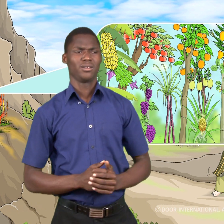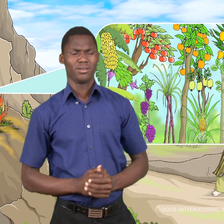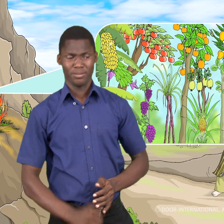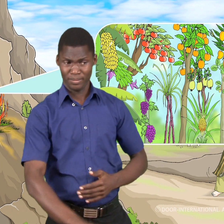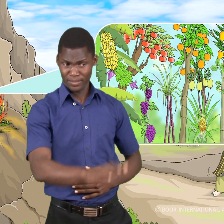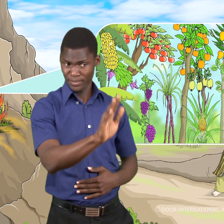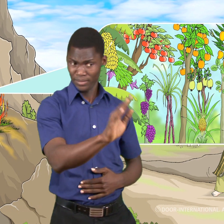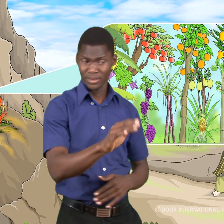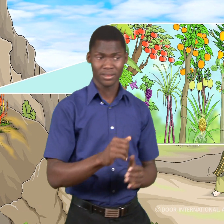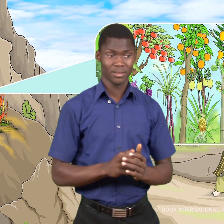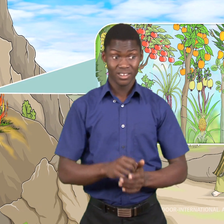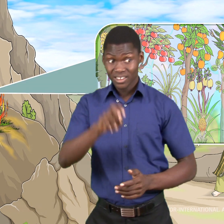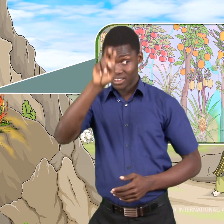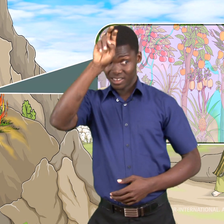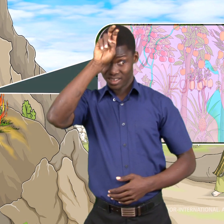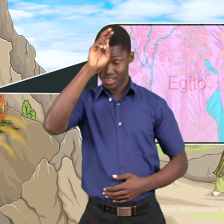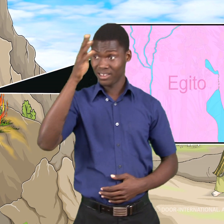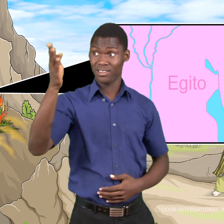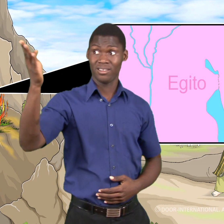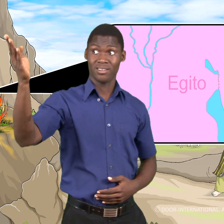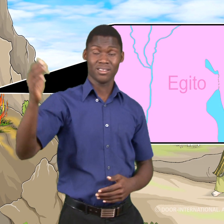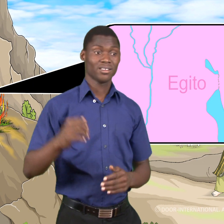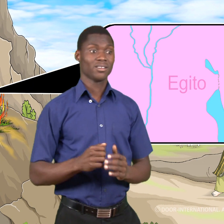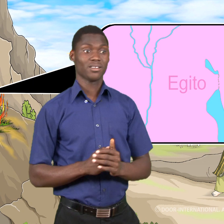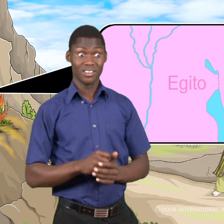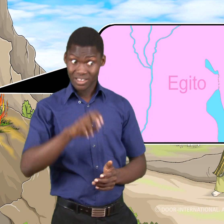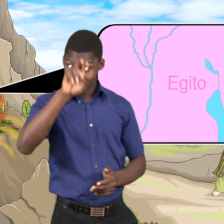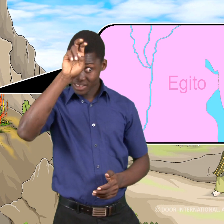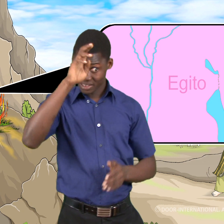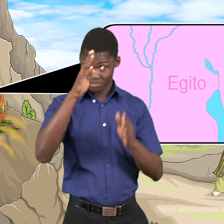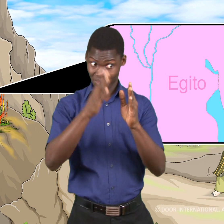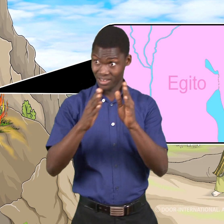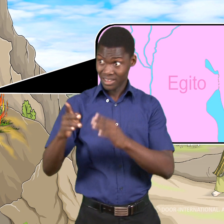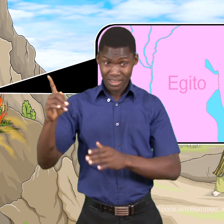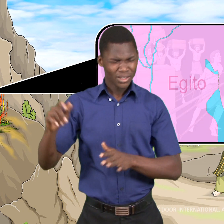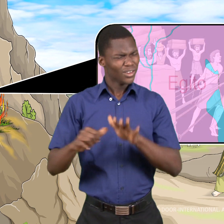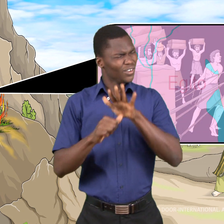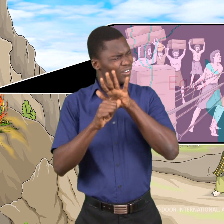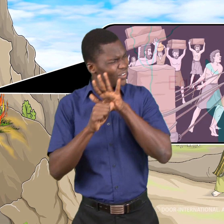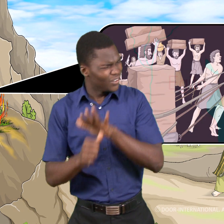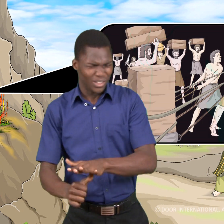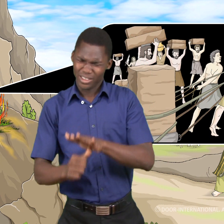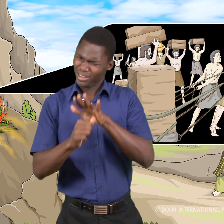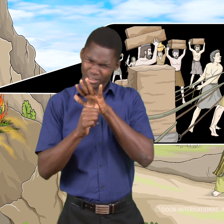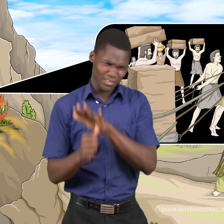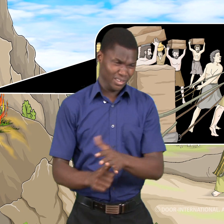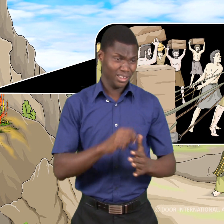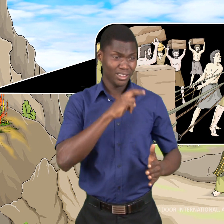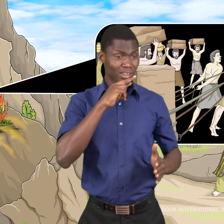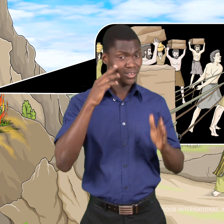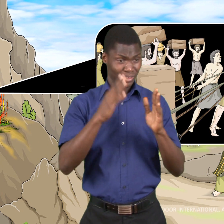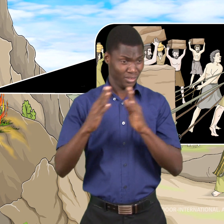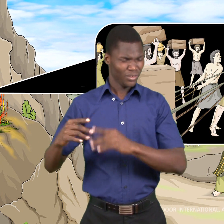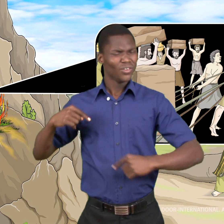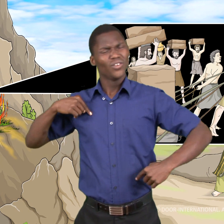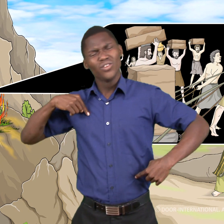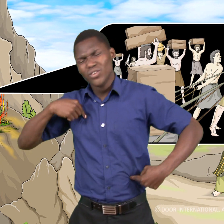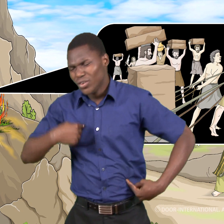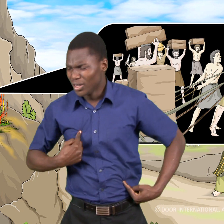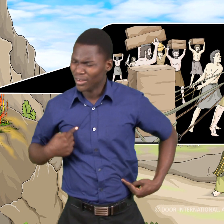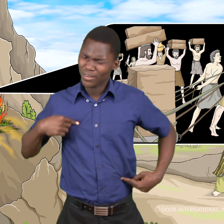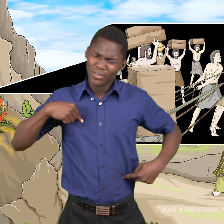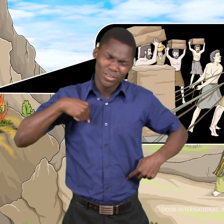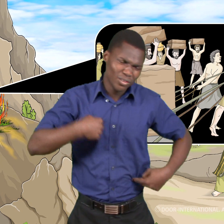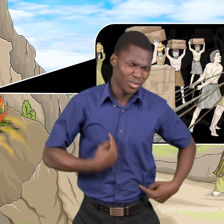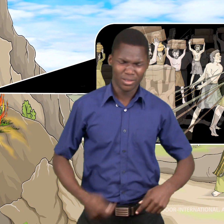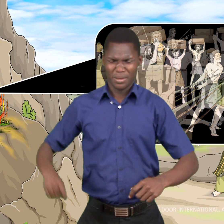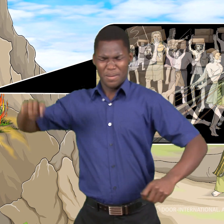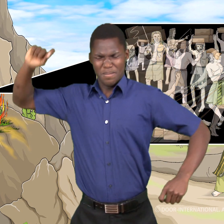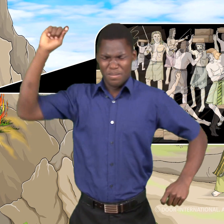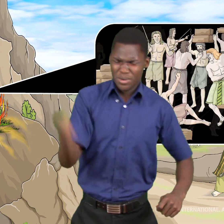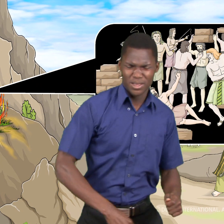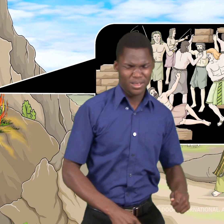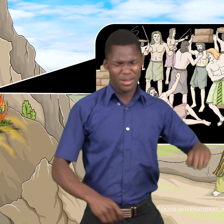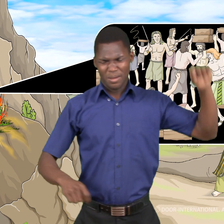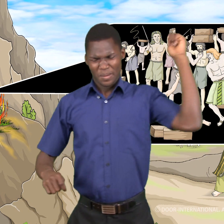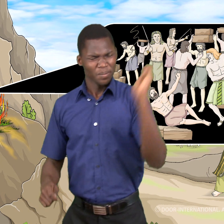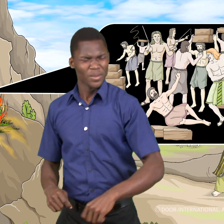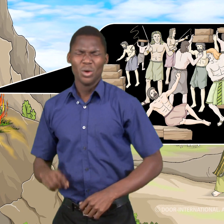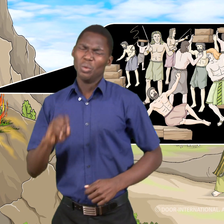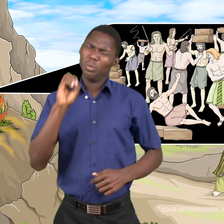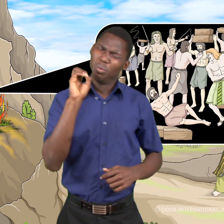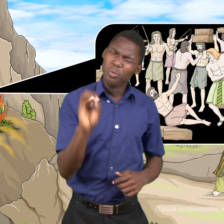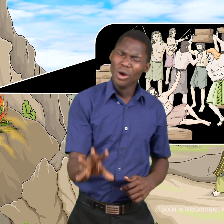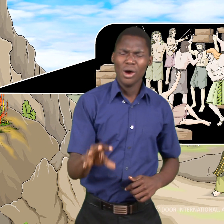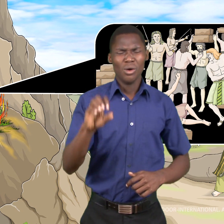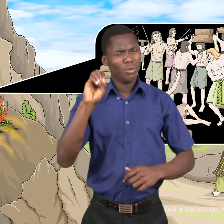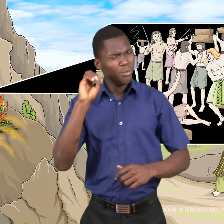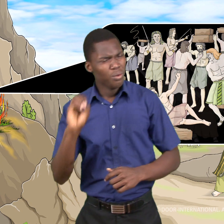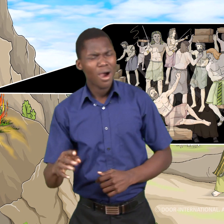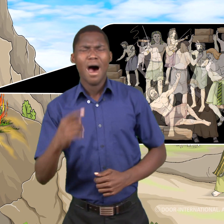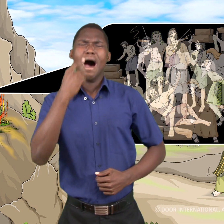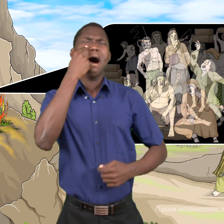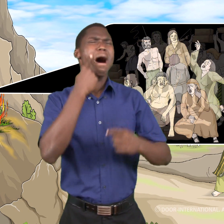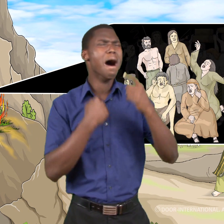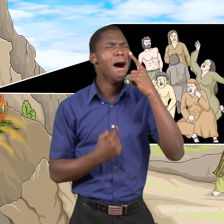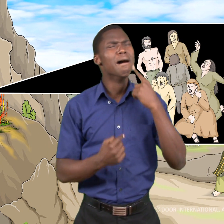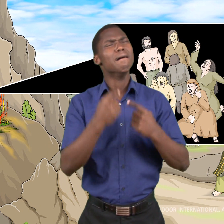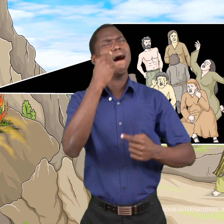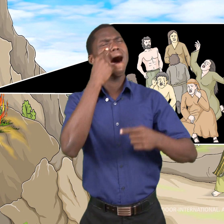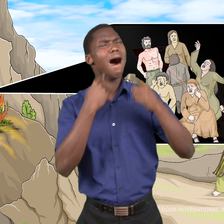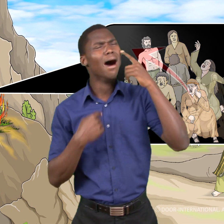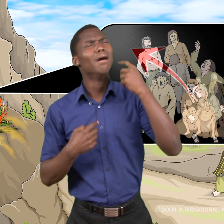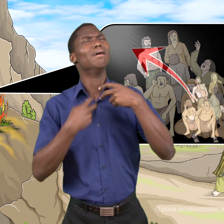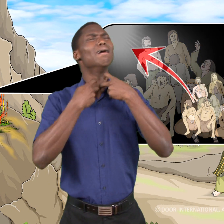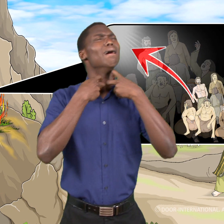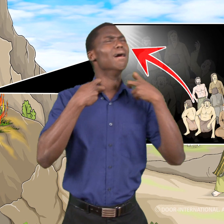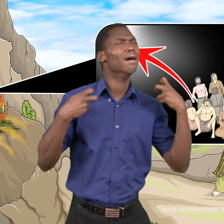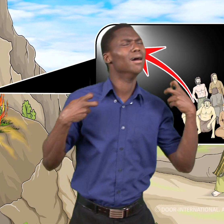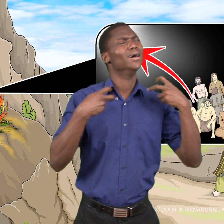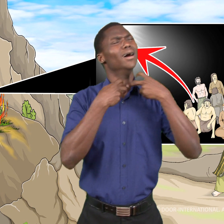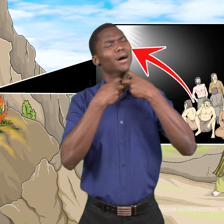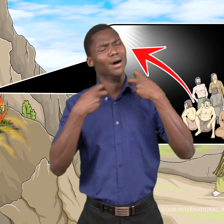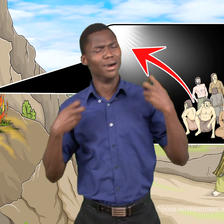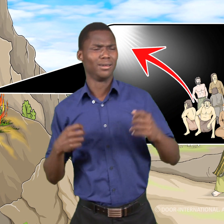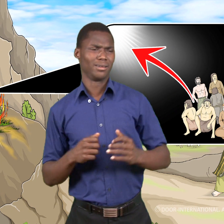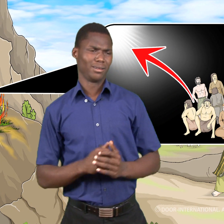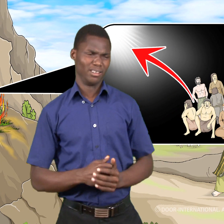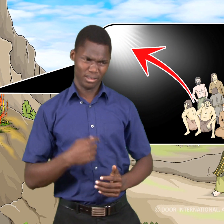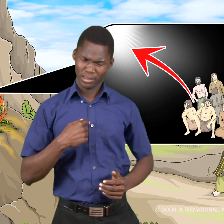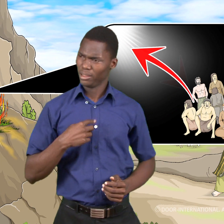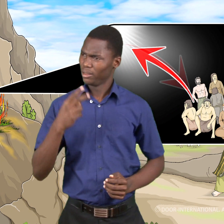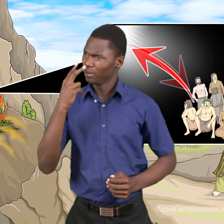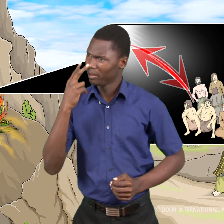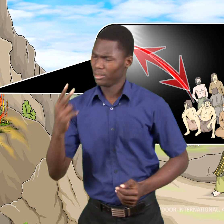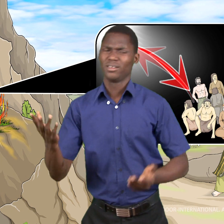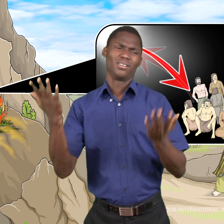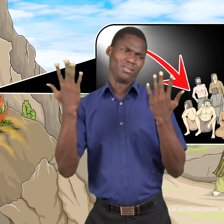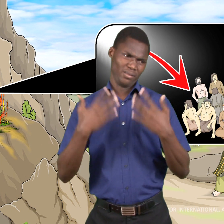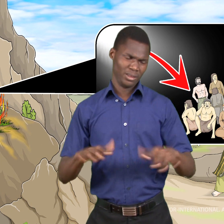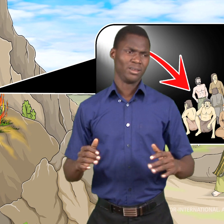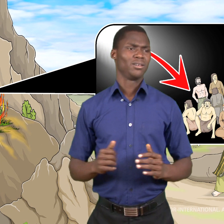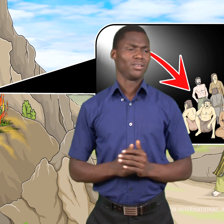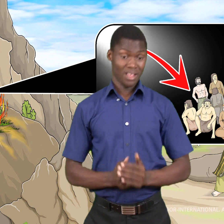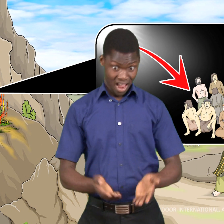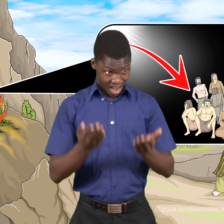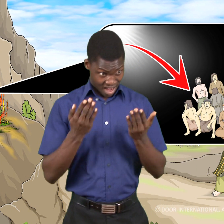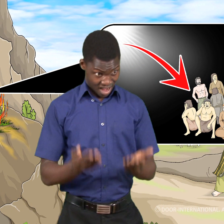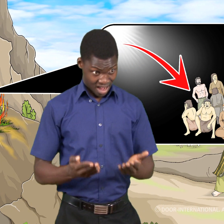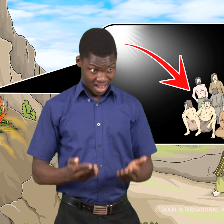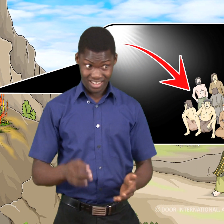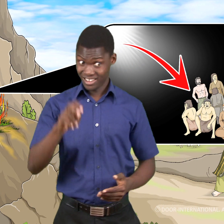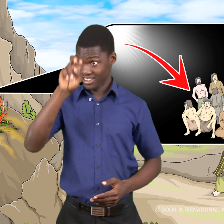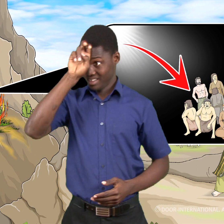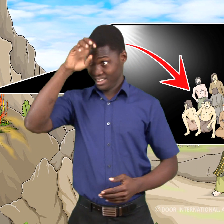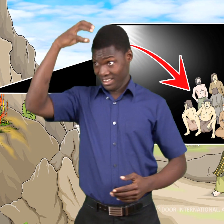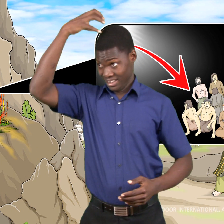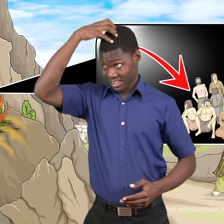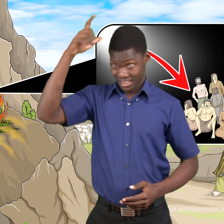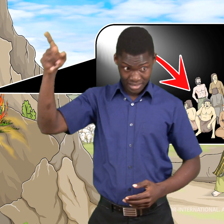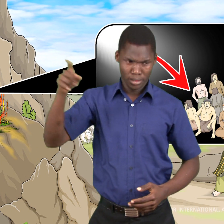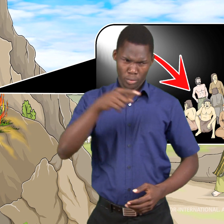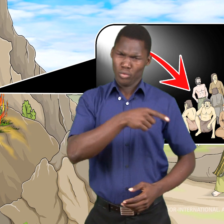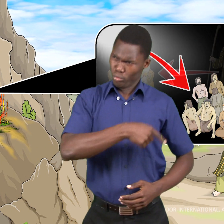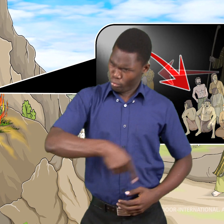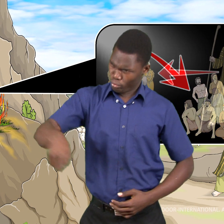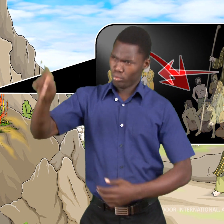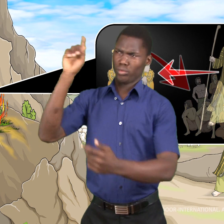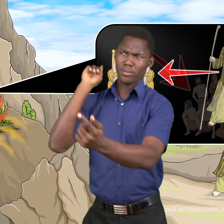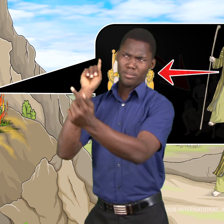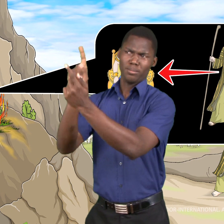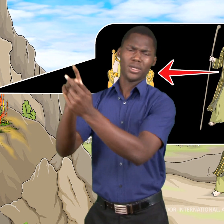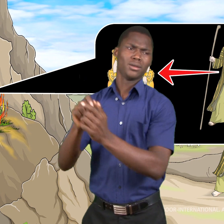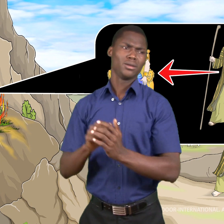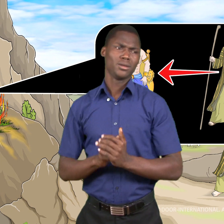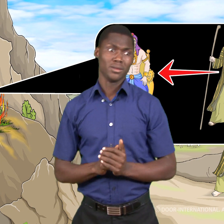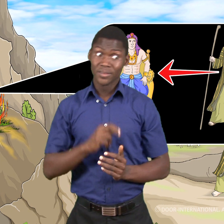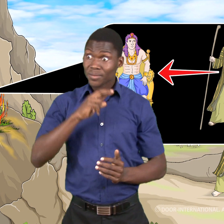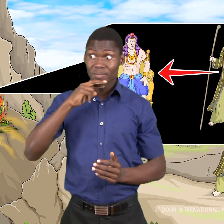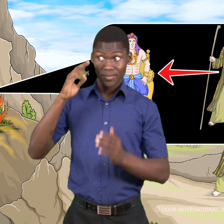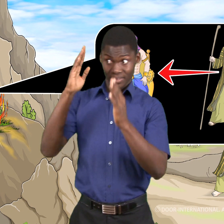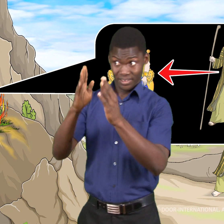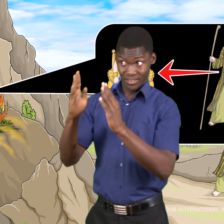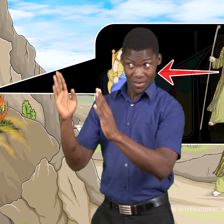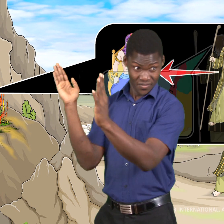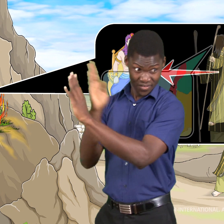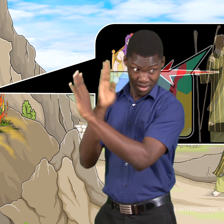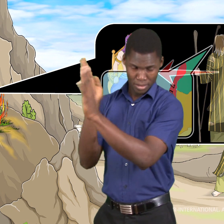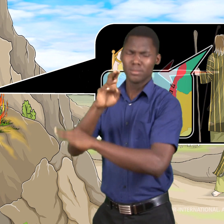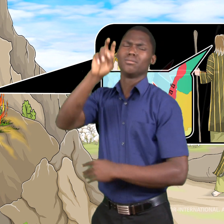And now the cry of the Israelites has reached Me, and I have seen how severely the Egyptians are oppressing them. Therefore, go!